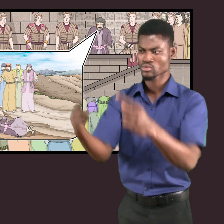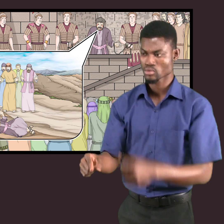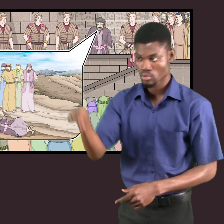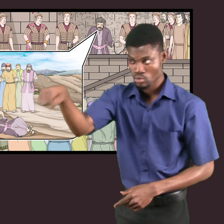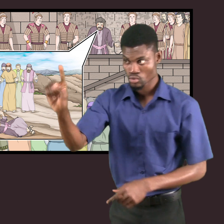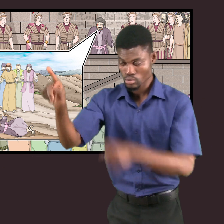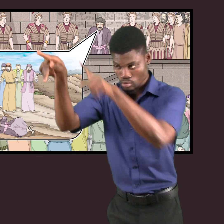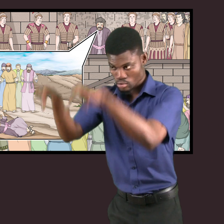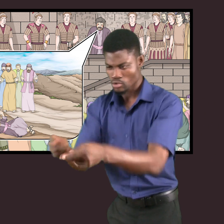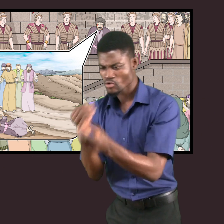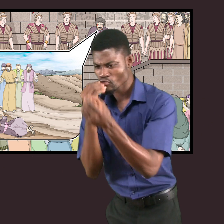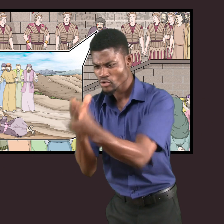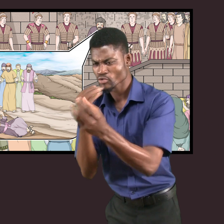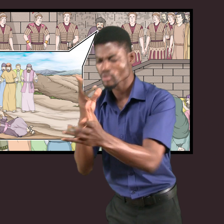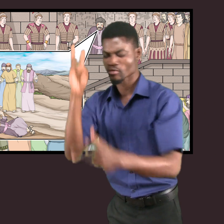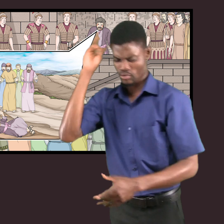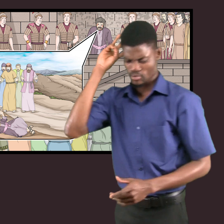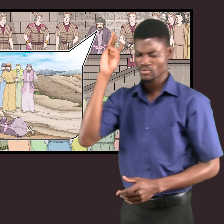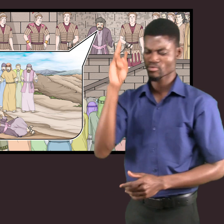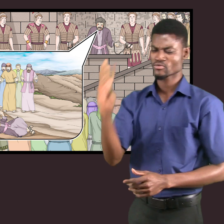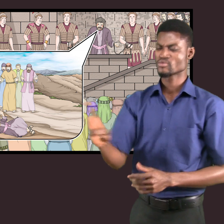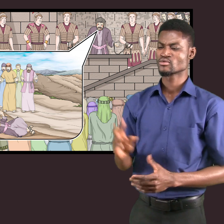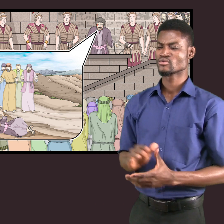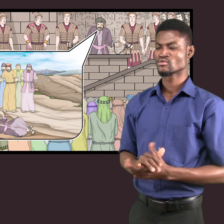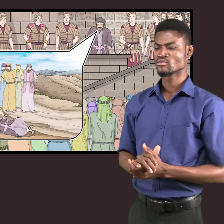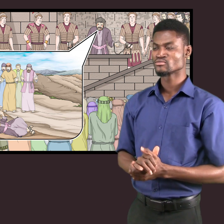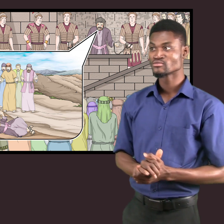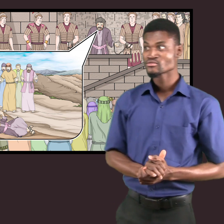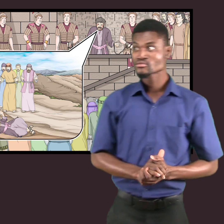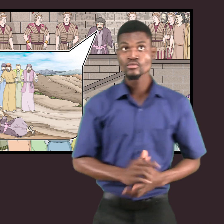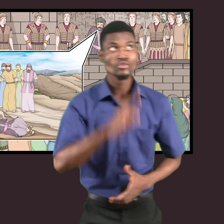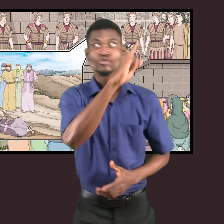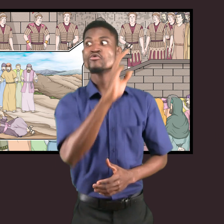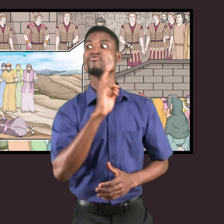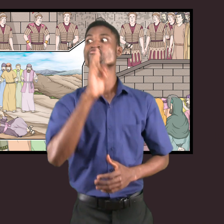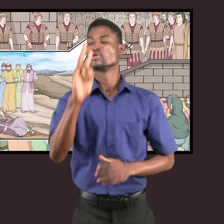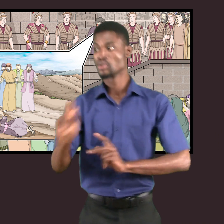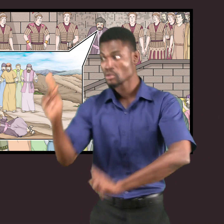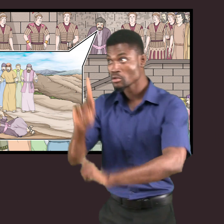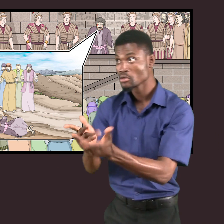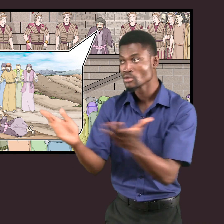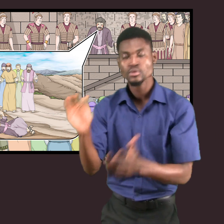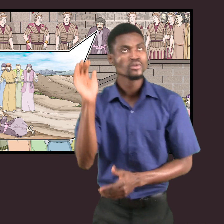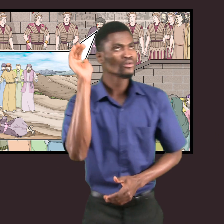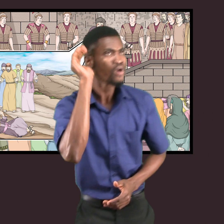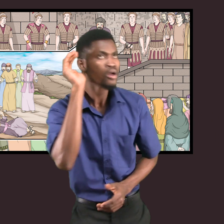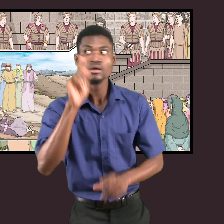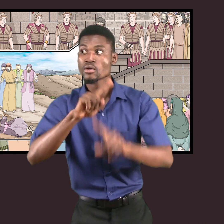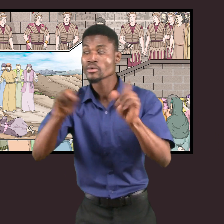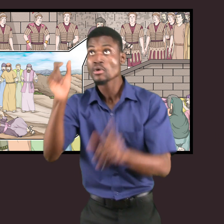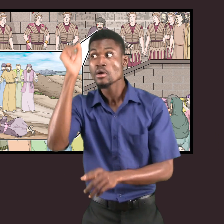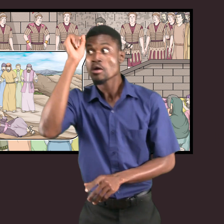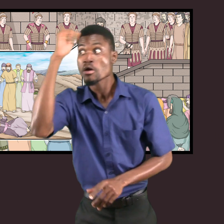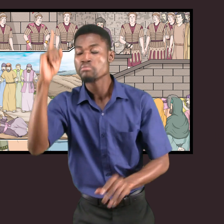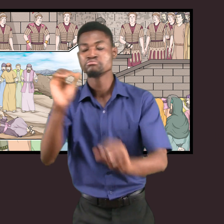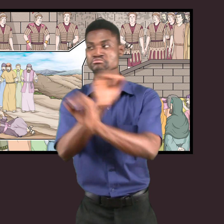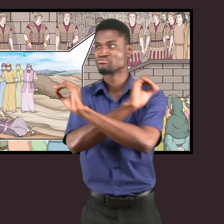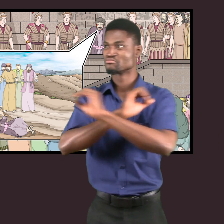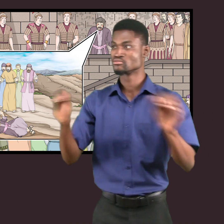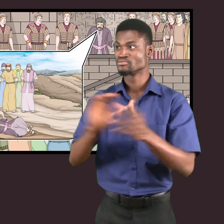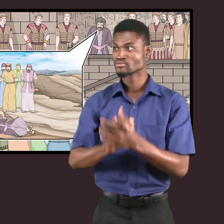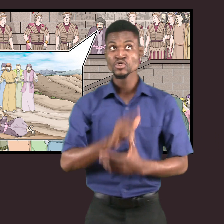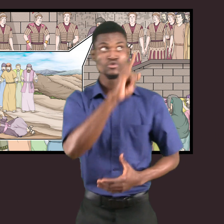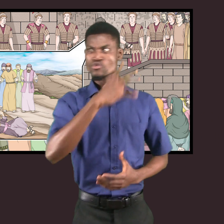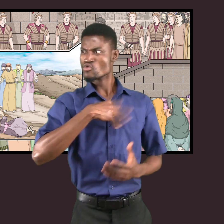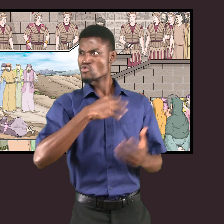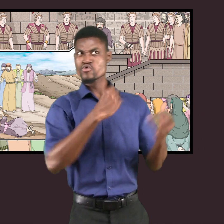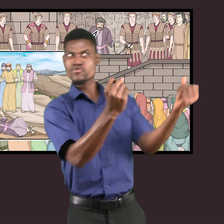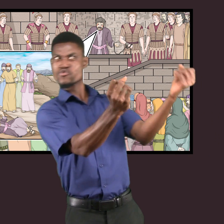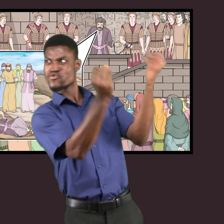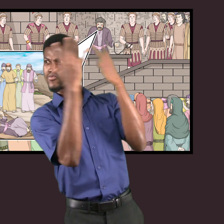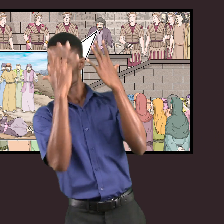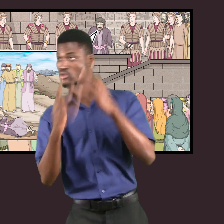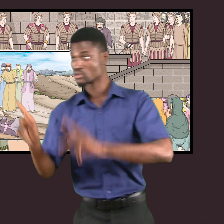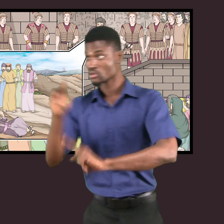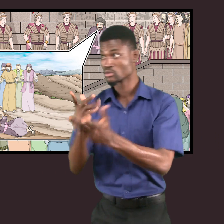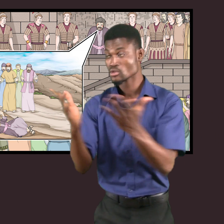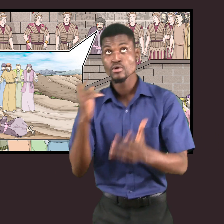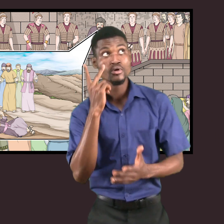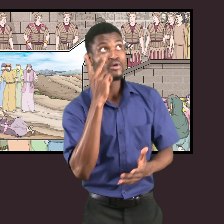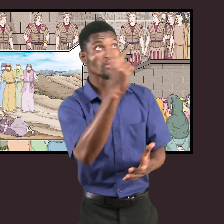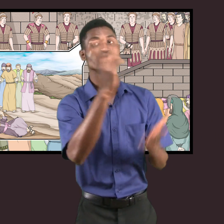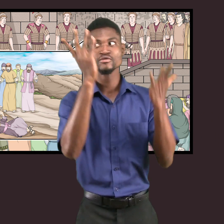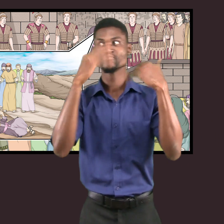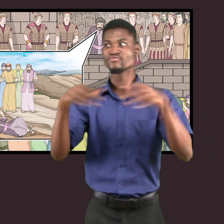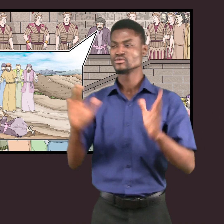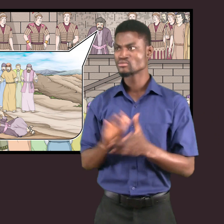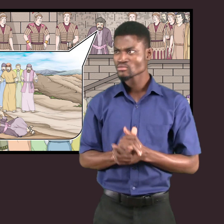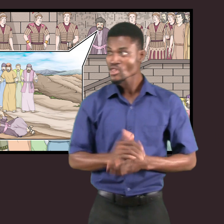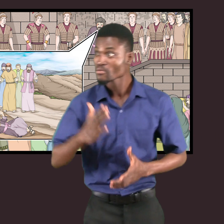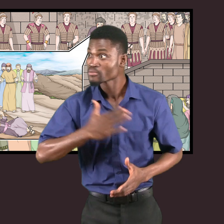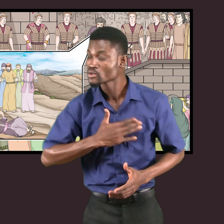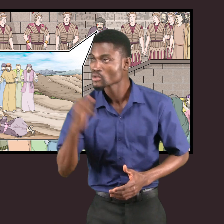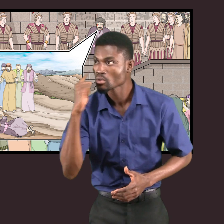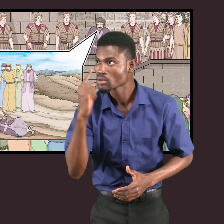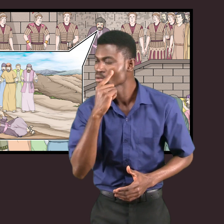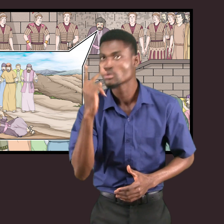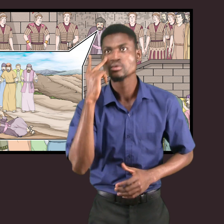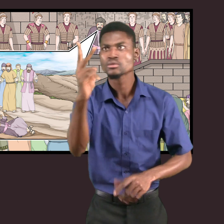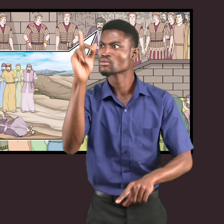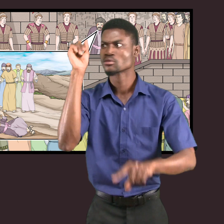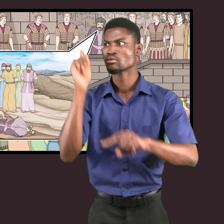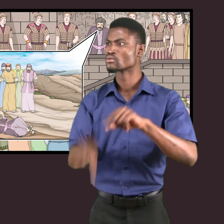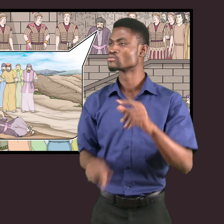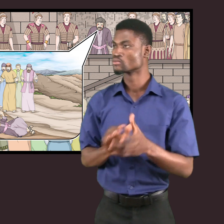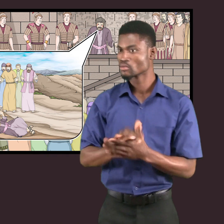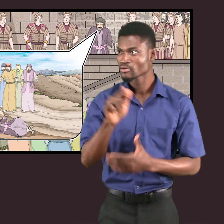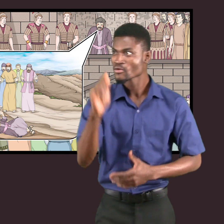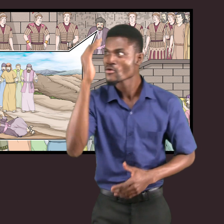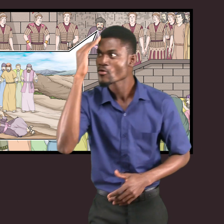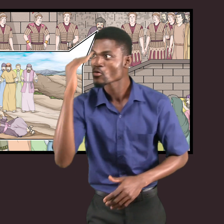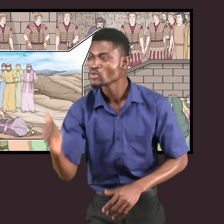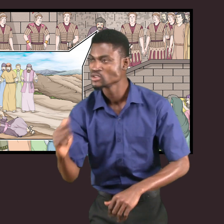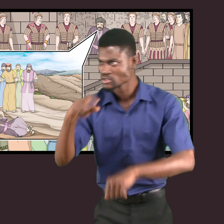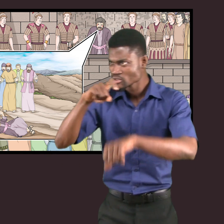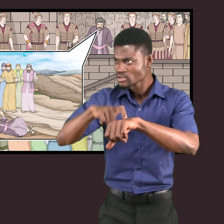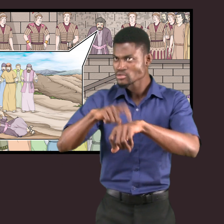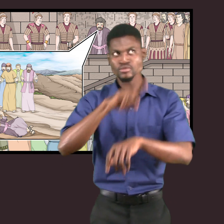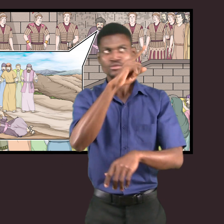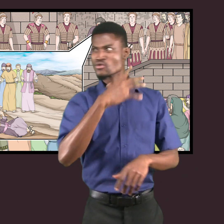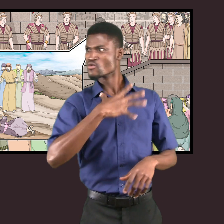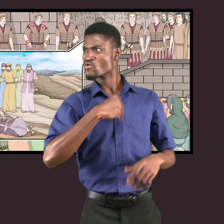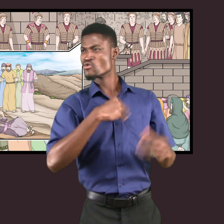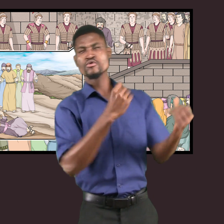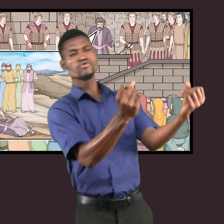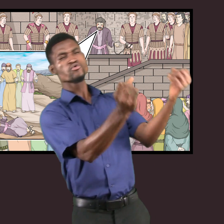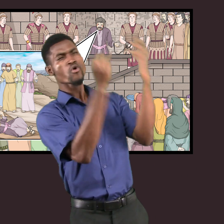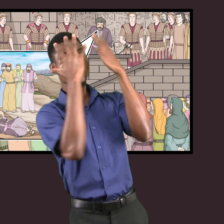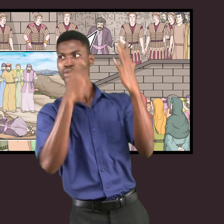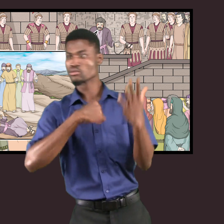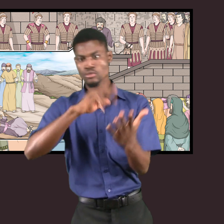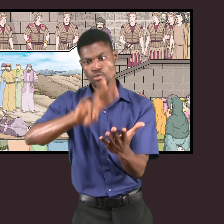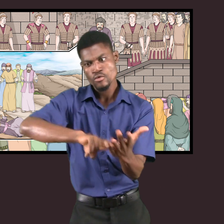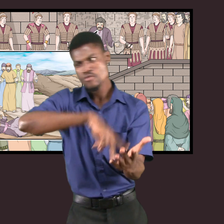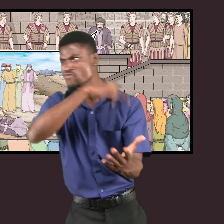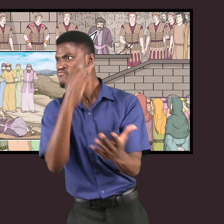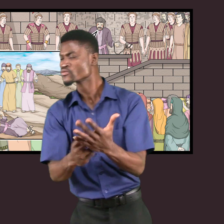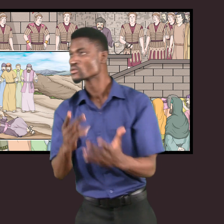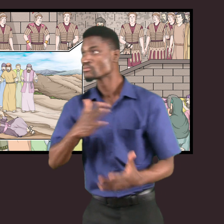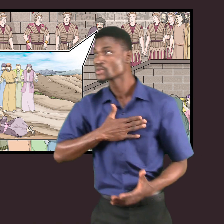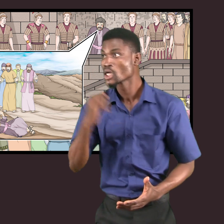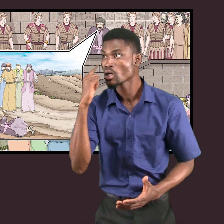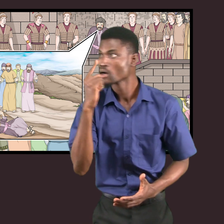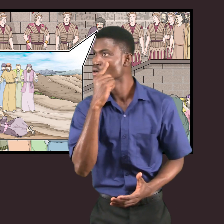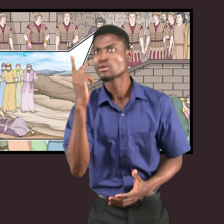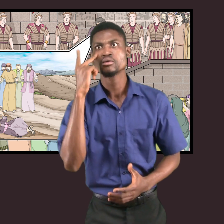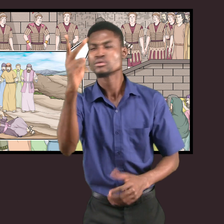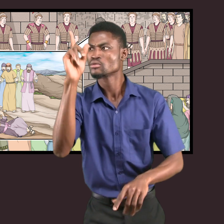Then I asked, ‘What should I do, Lord?’ ‘Get up and go into Damascus,’ He told me.